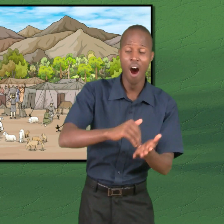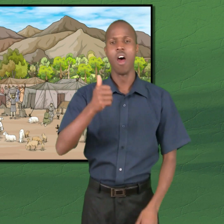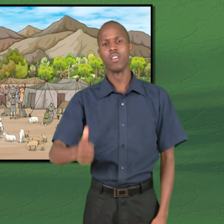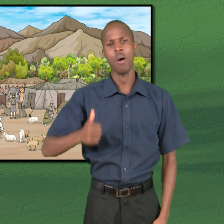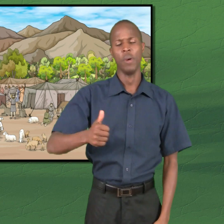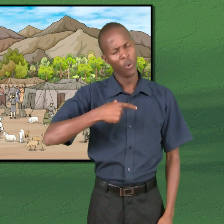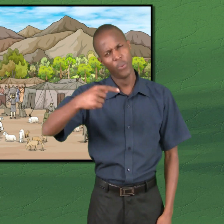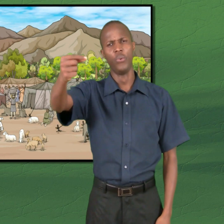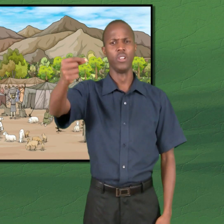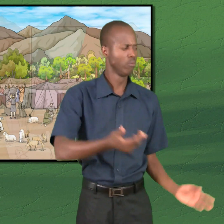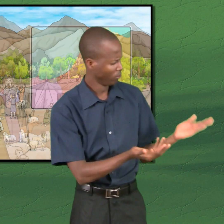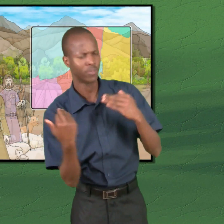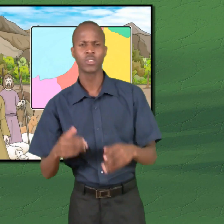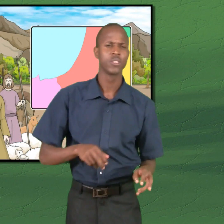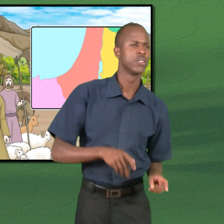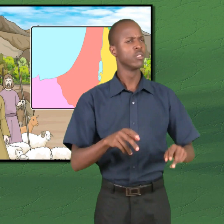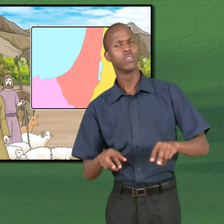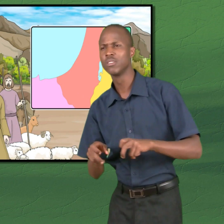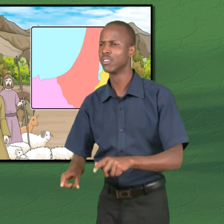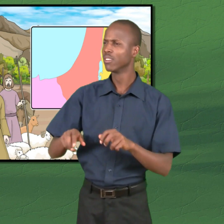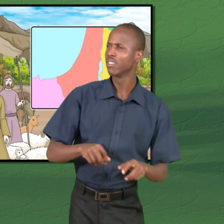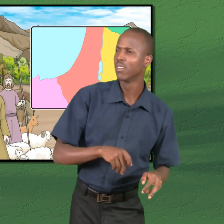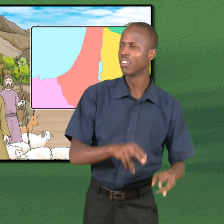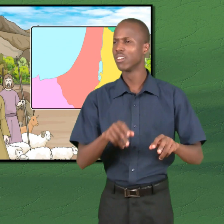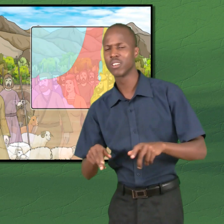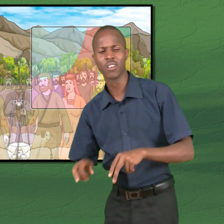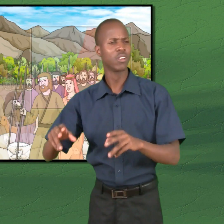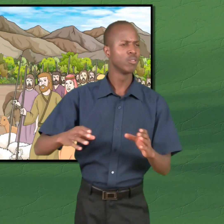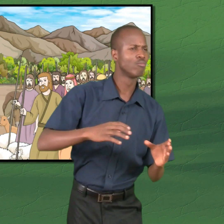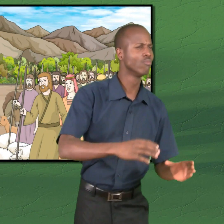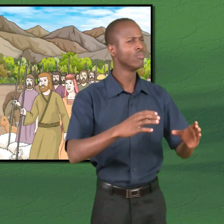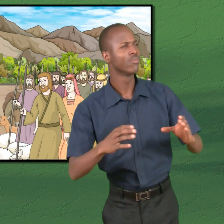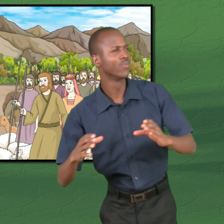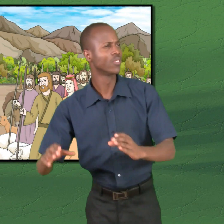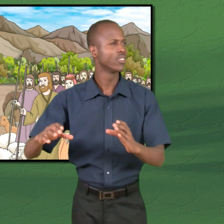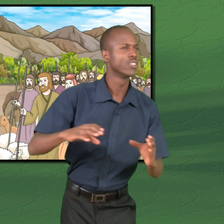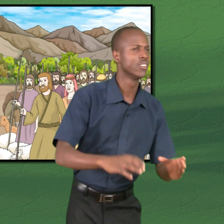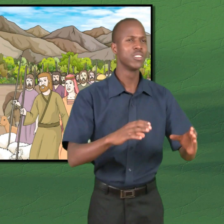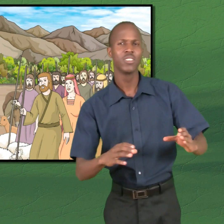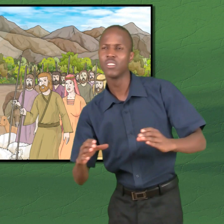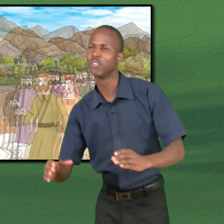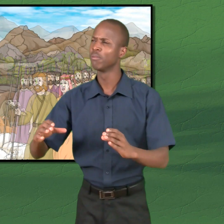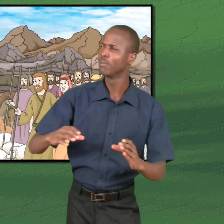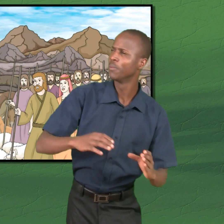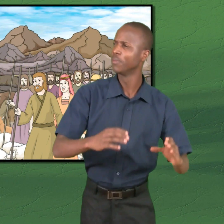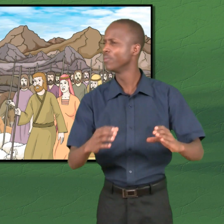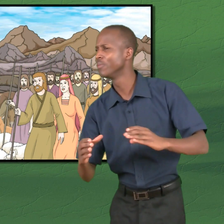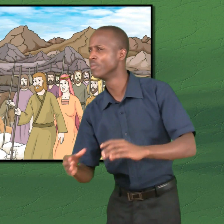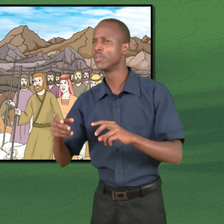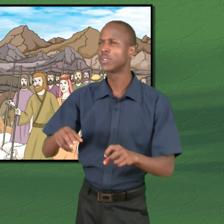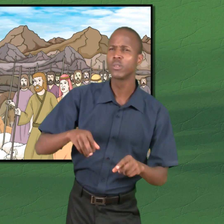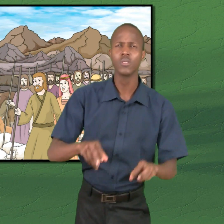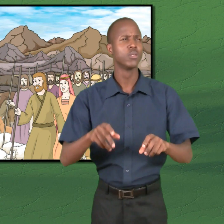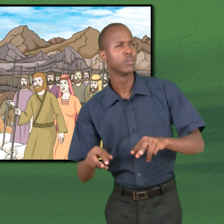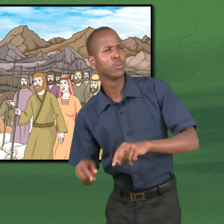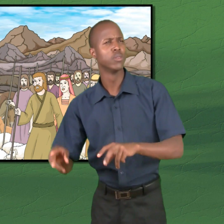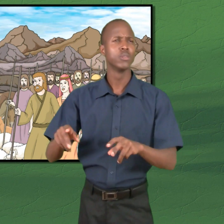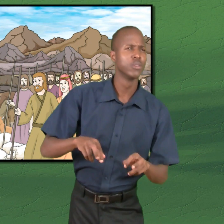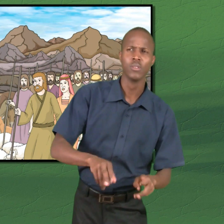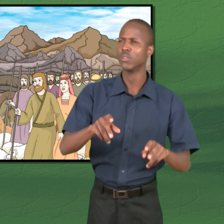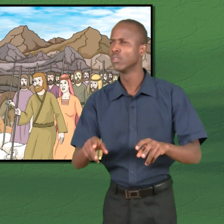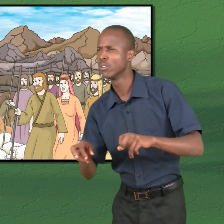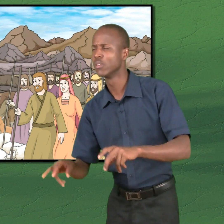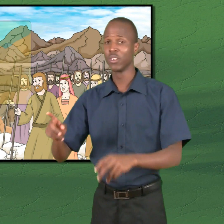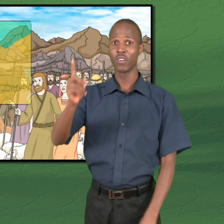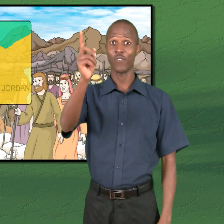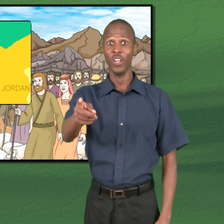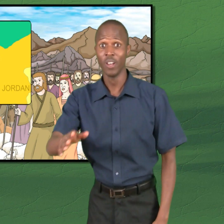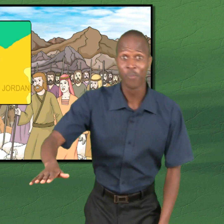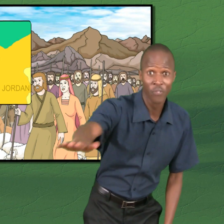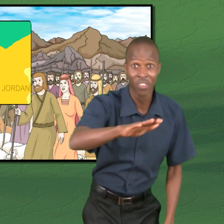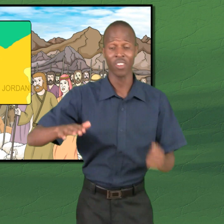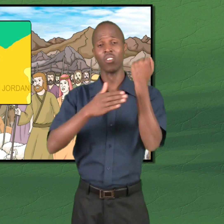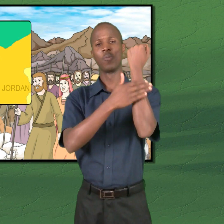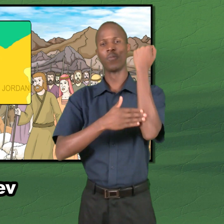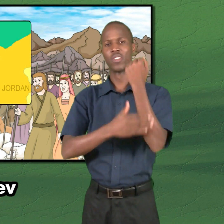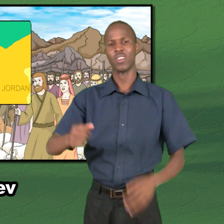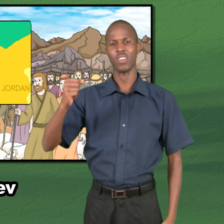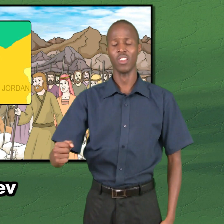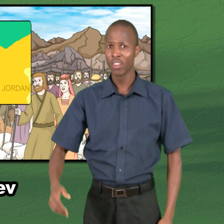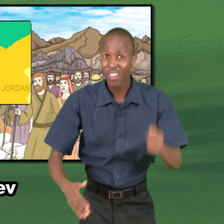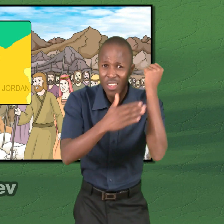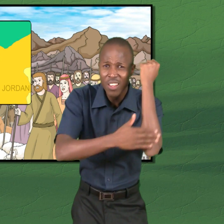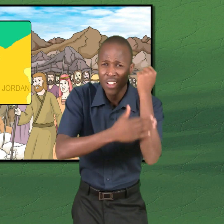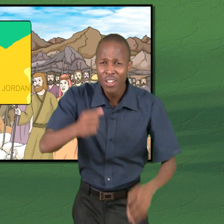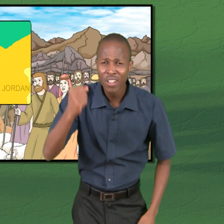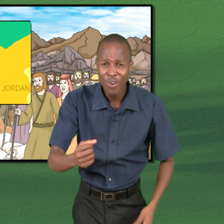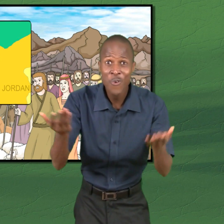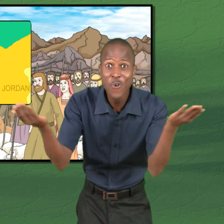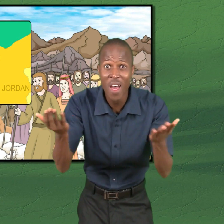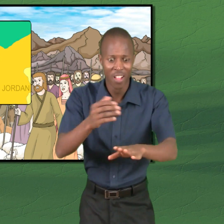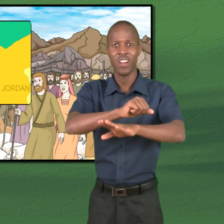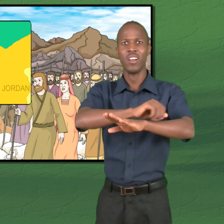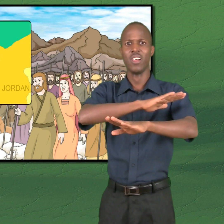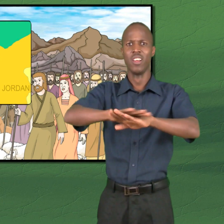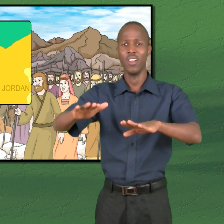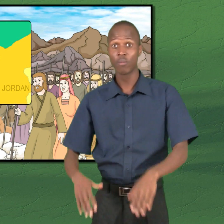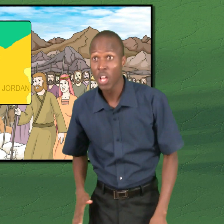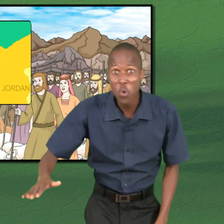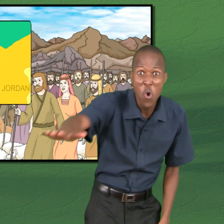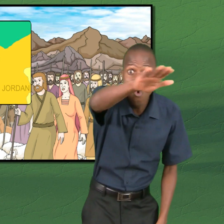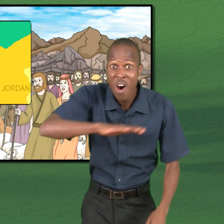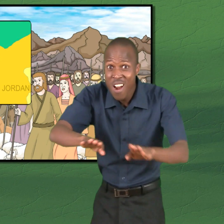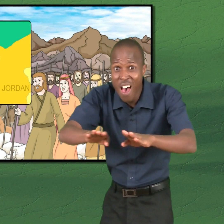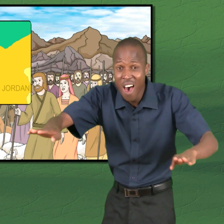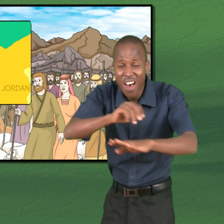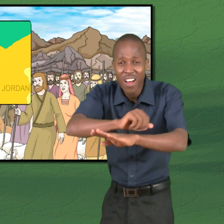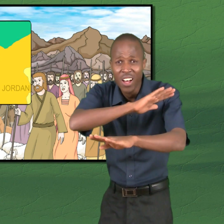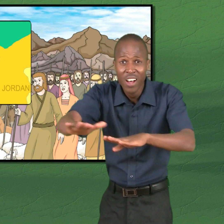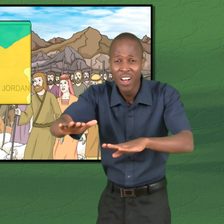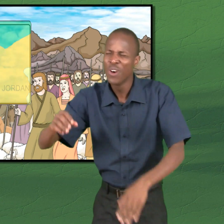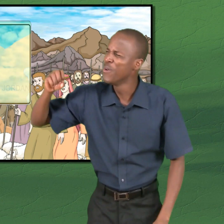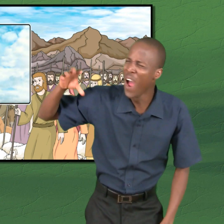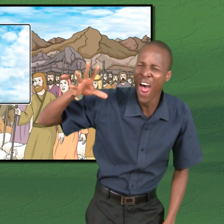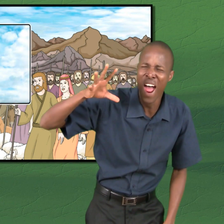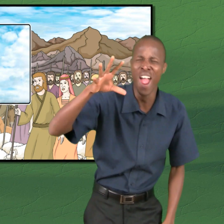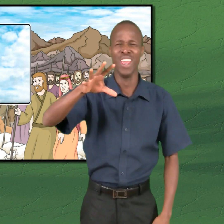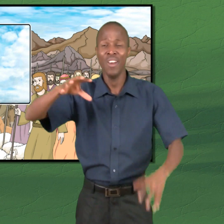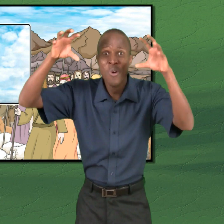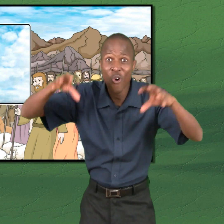And Abram journeyed on toward the Negev.